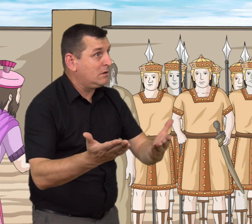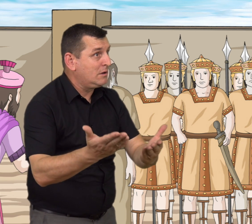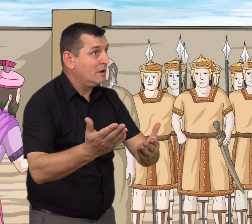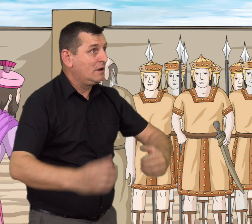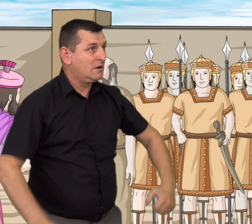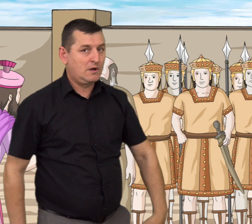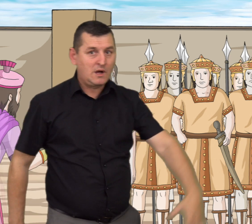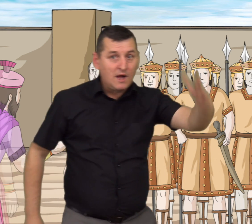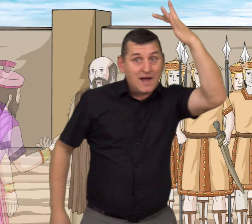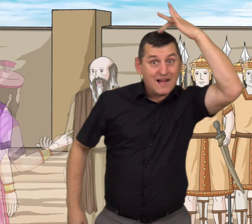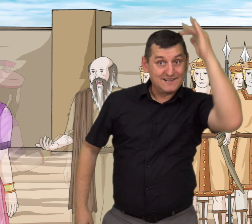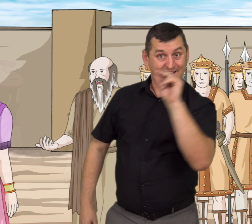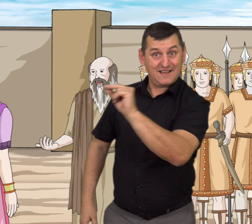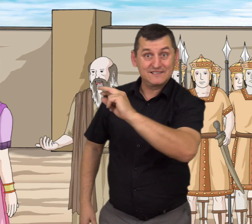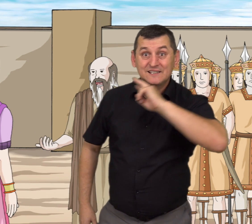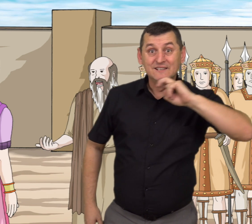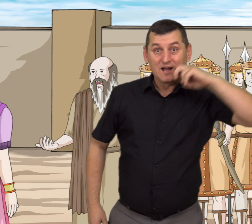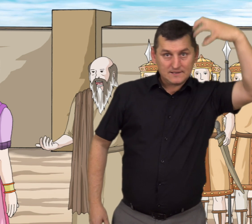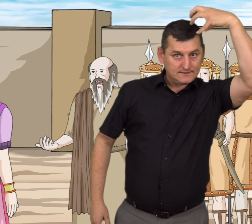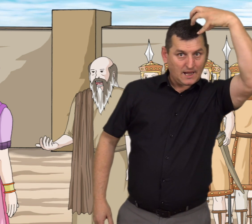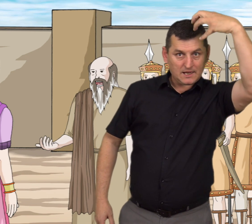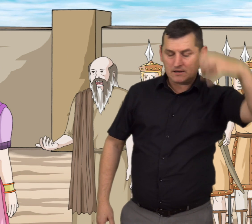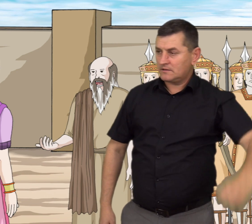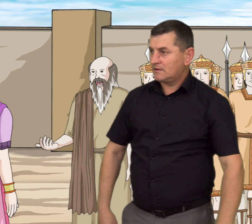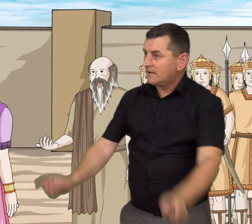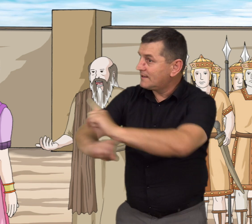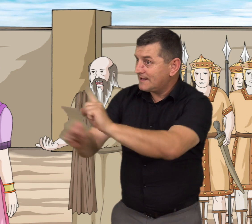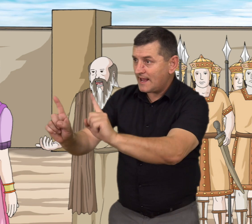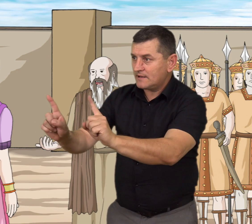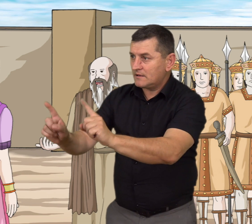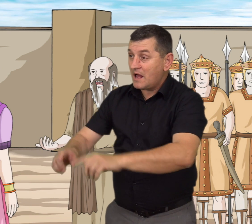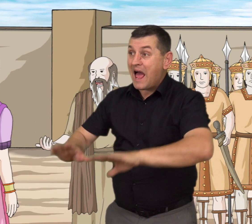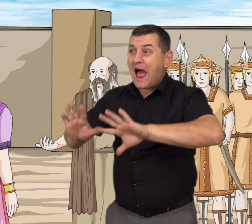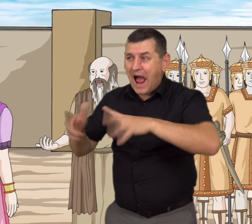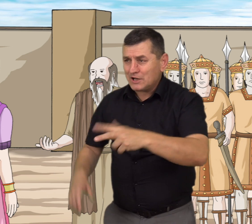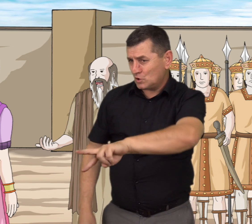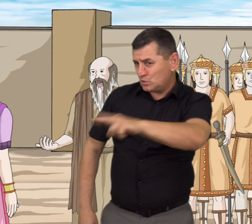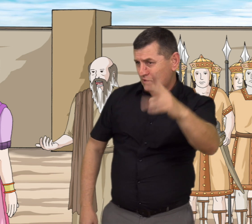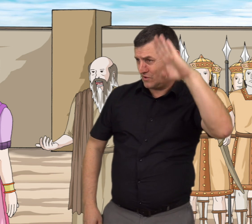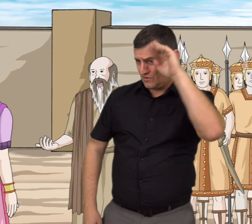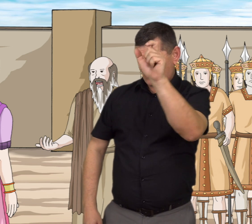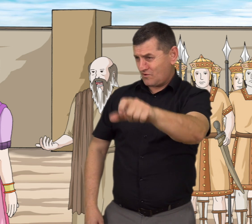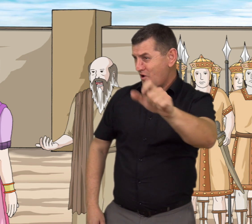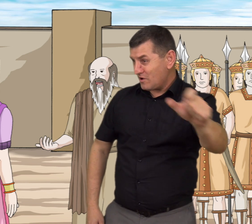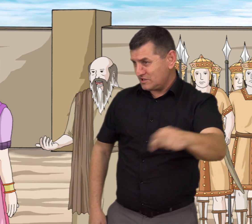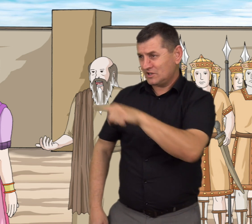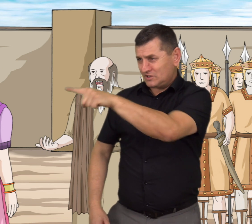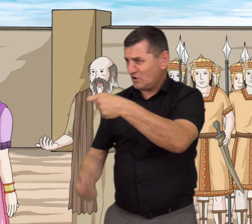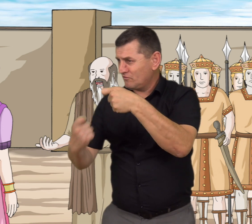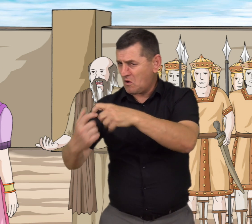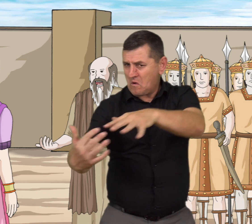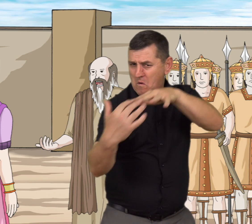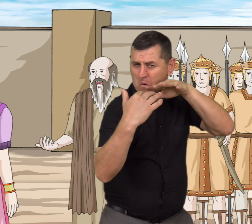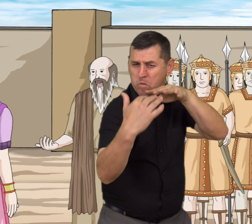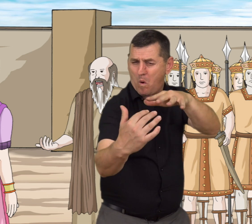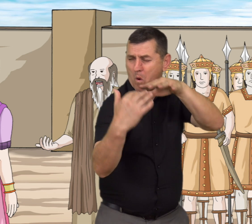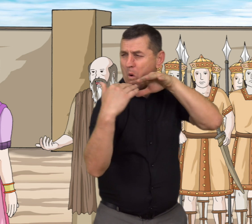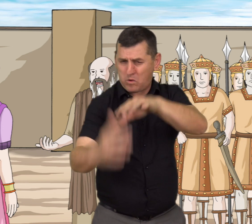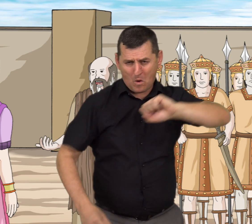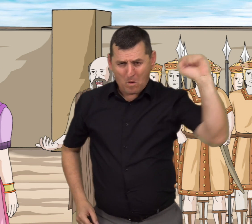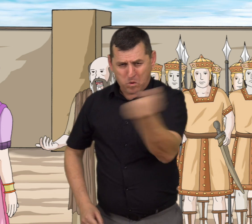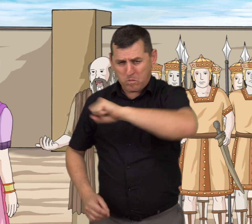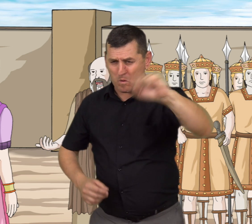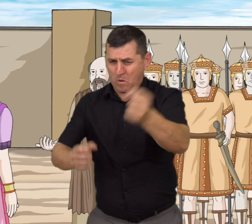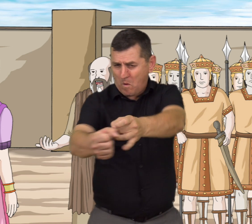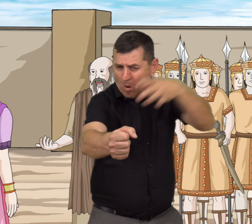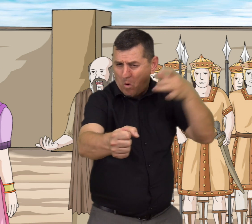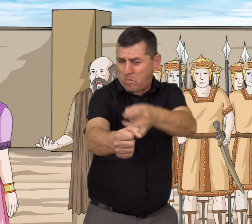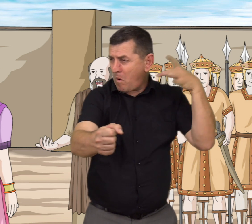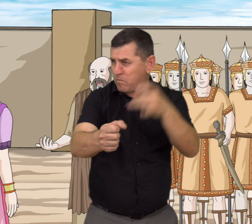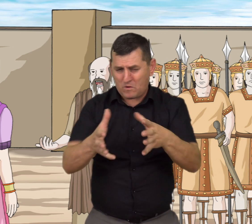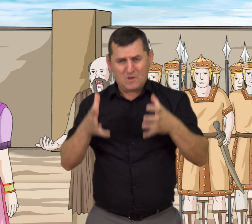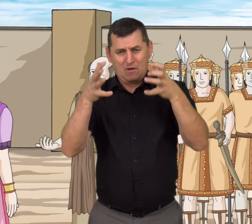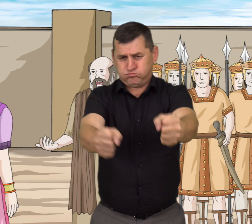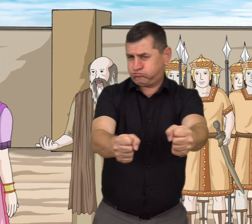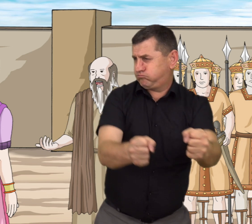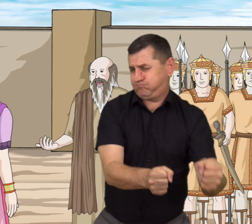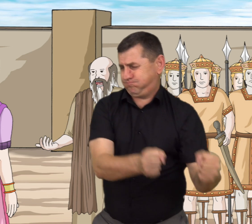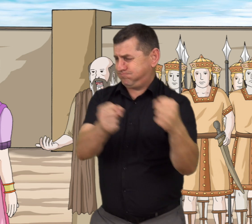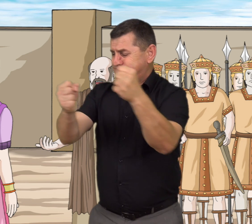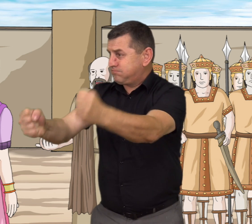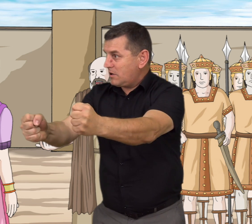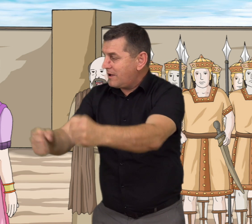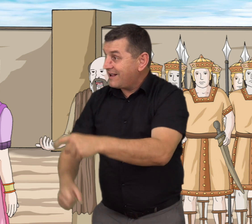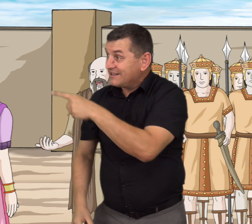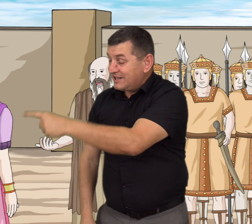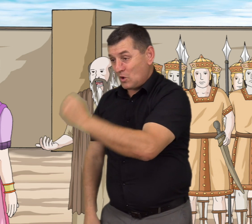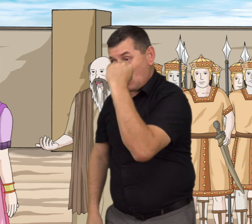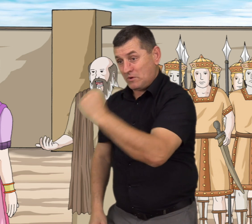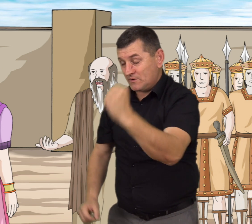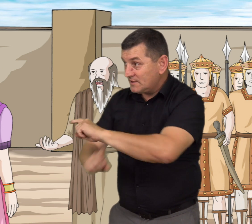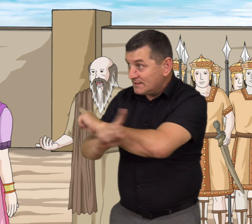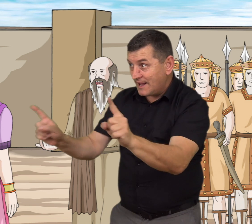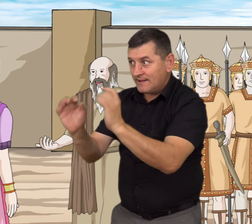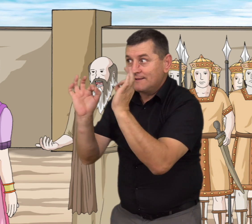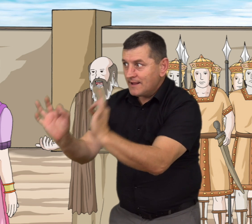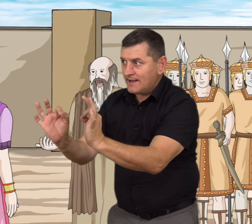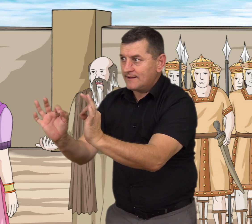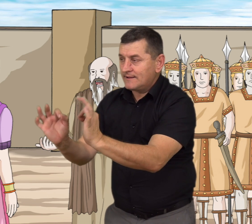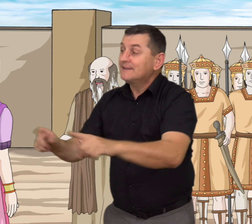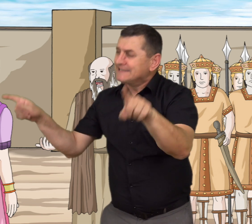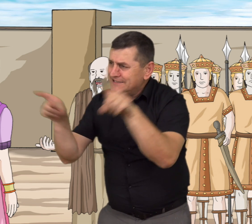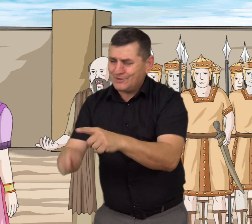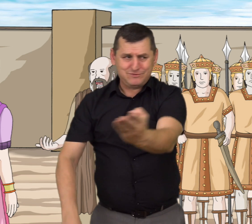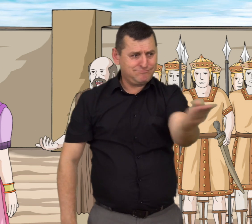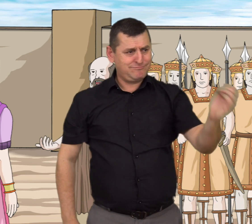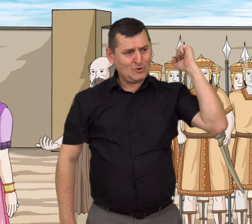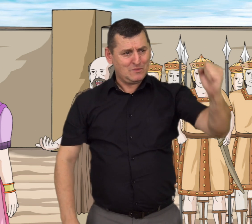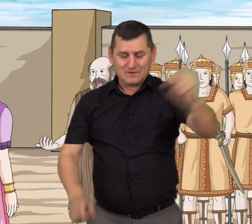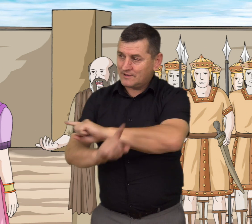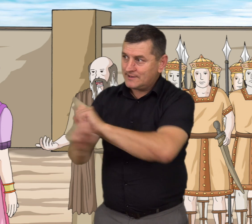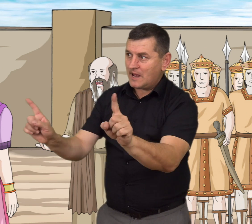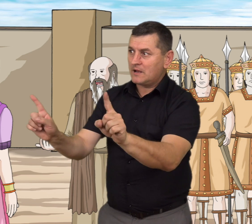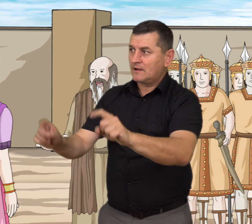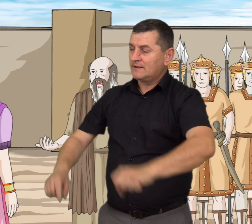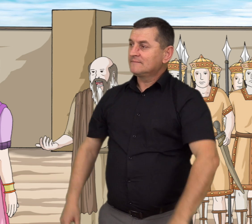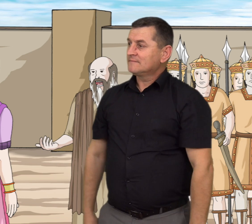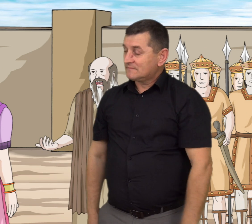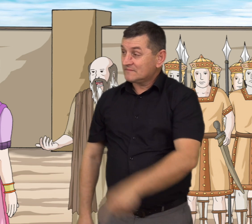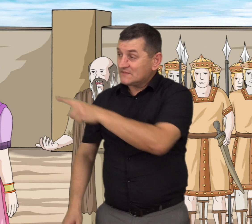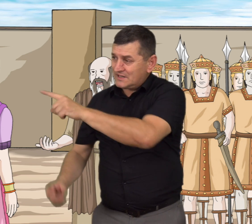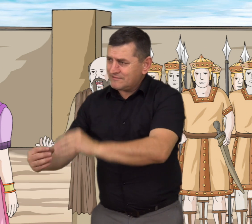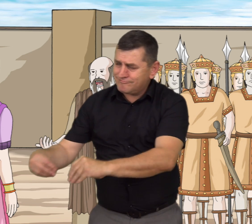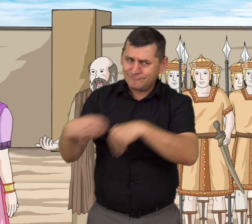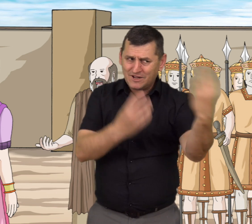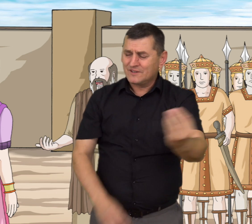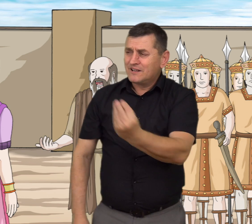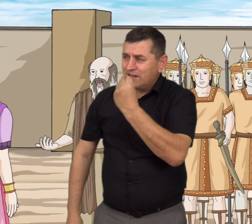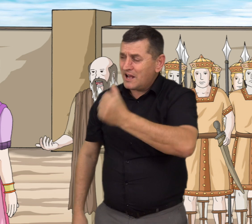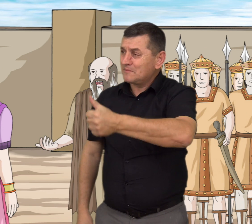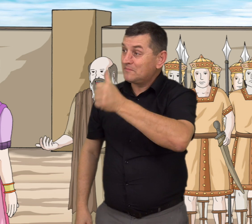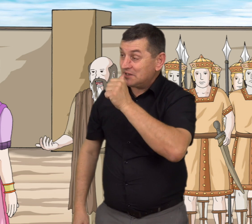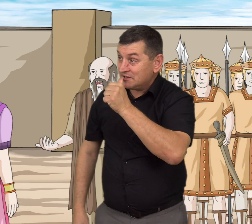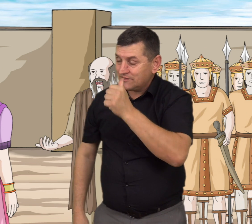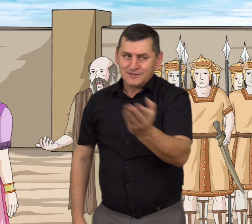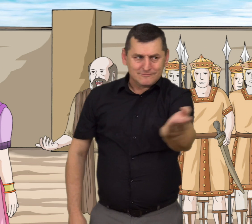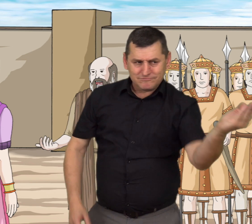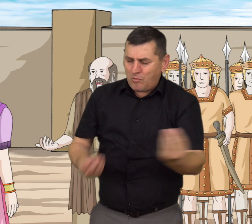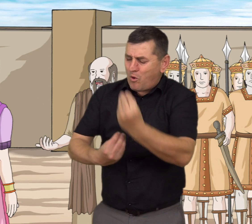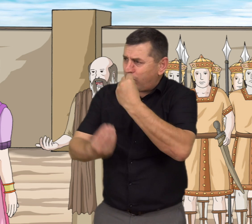“Do not kill them,” he replied. “Would you kill those you have captured with your own sword or bow?